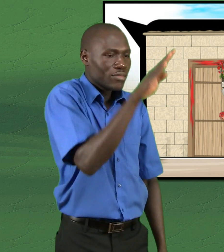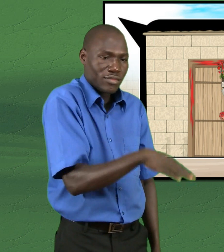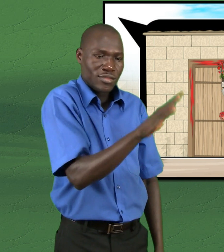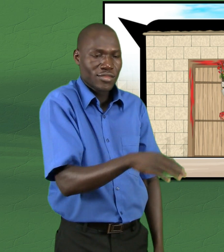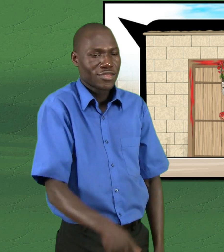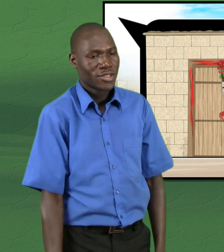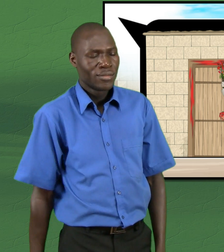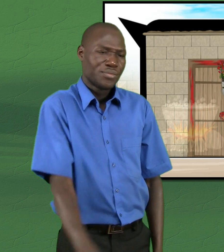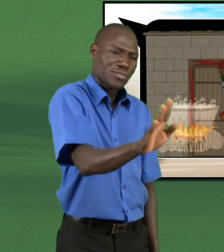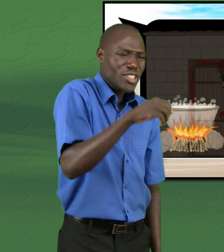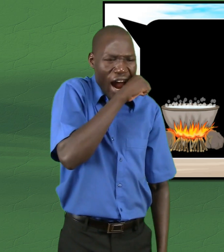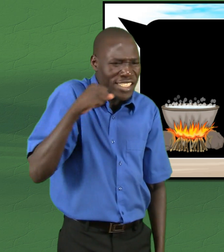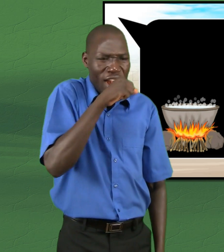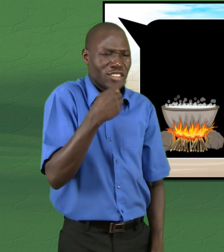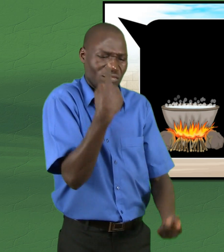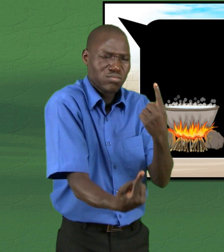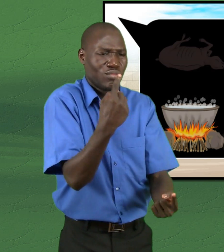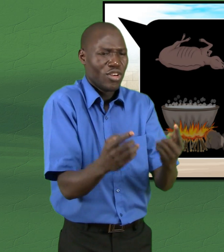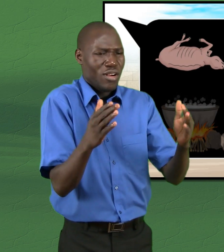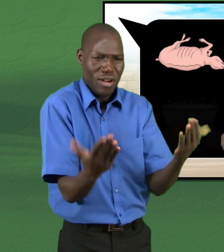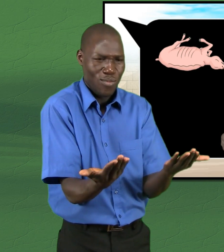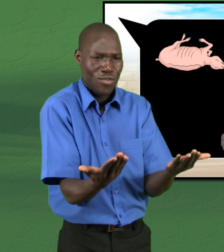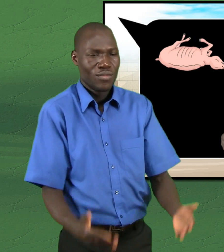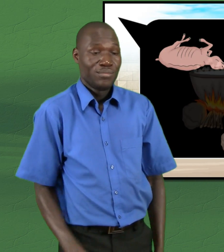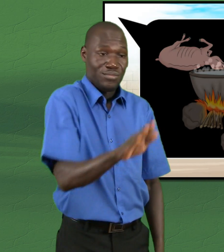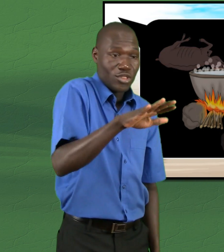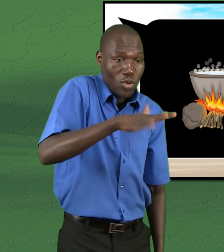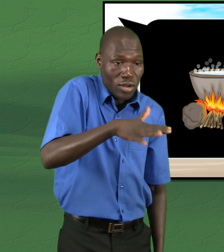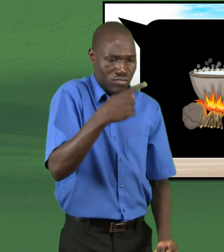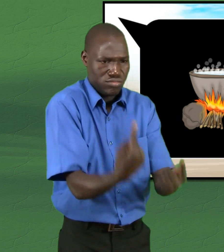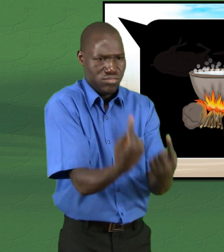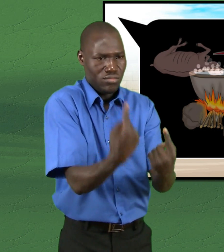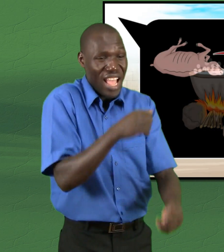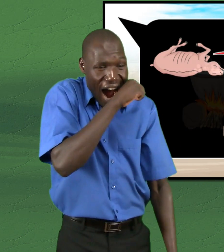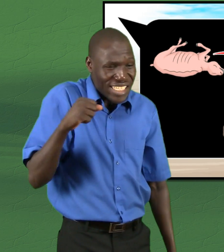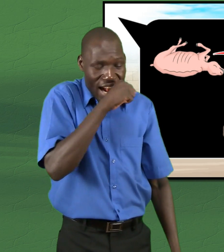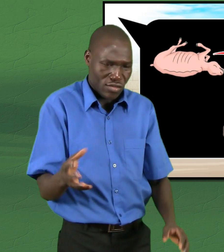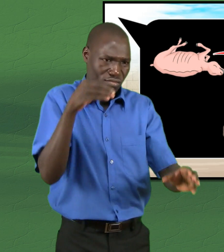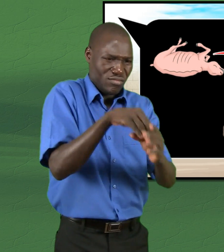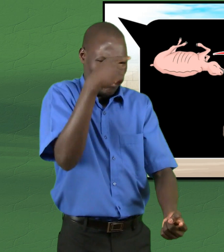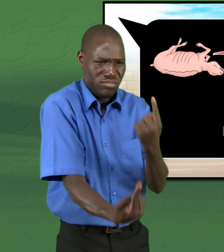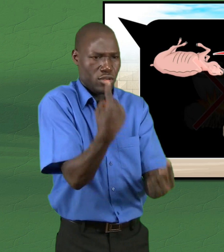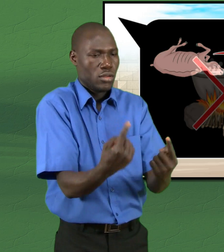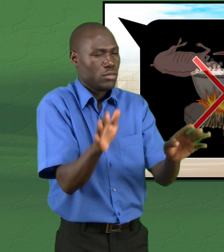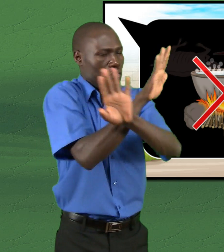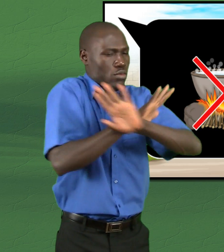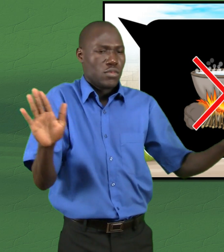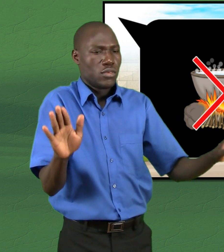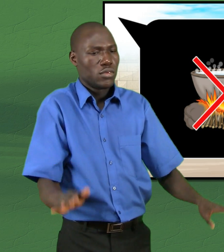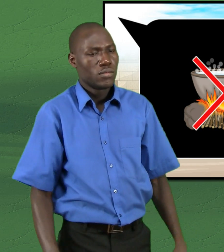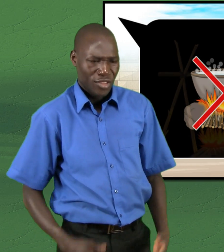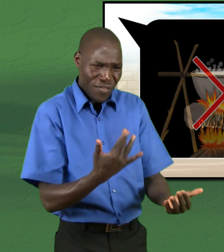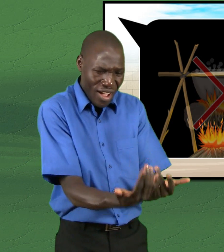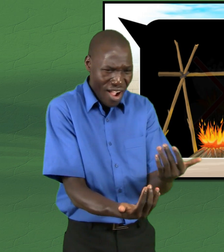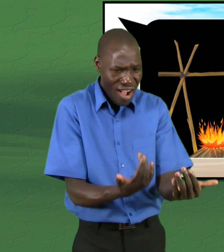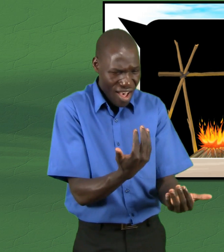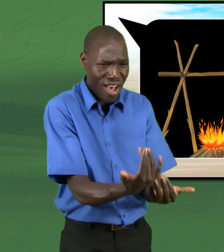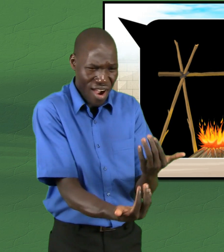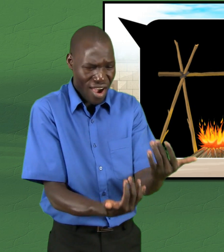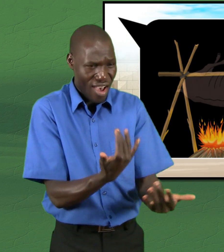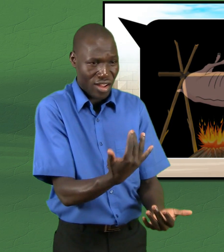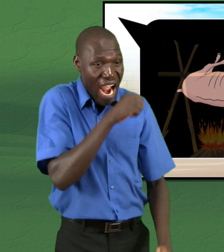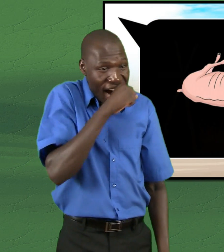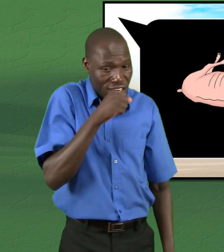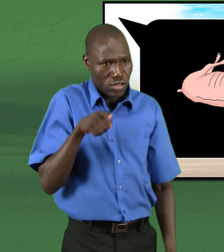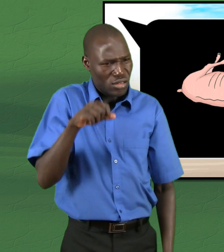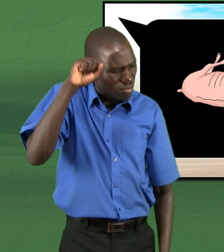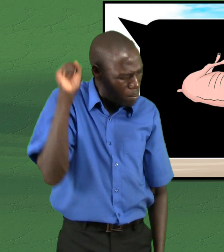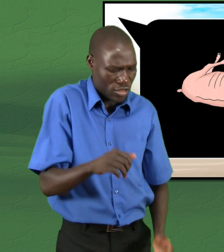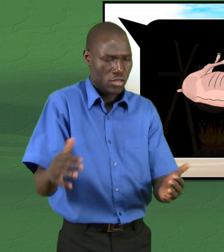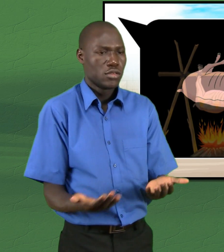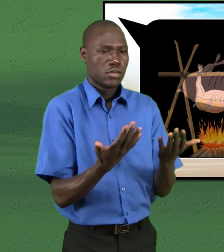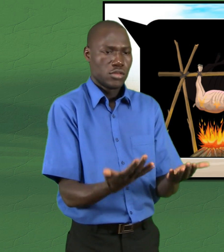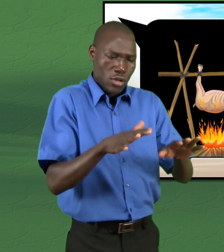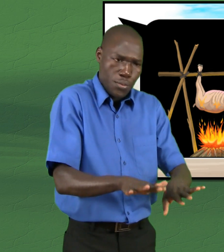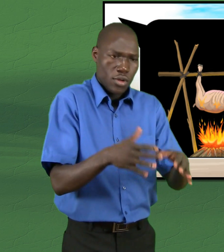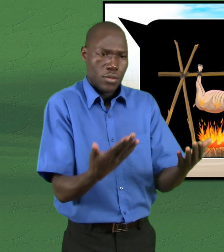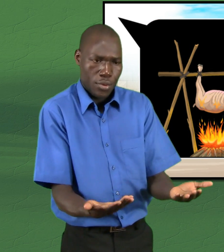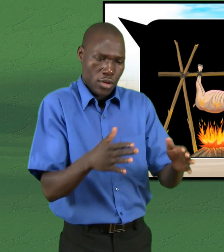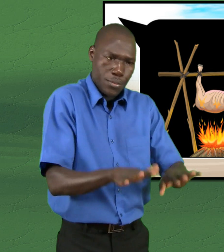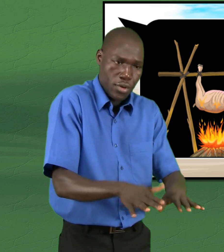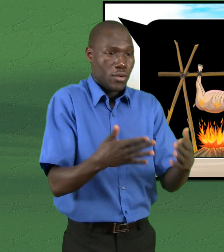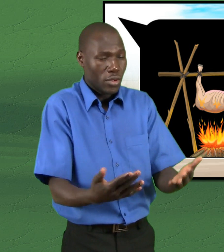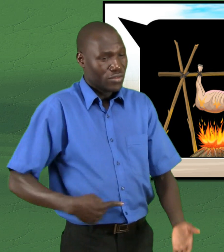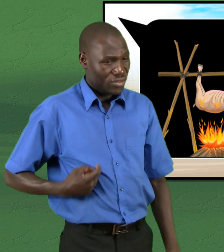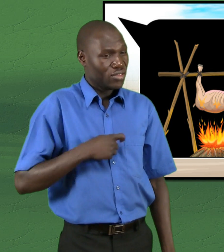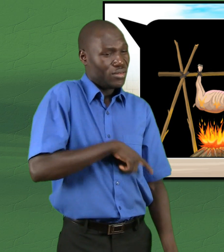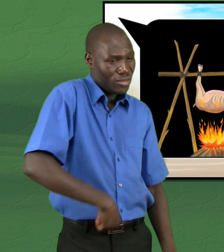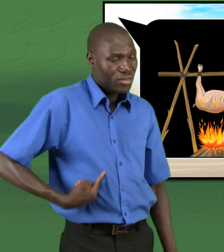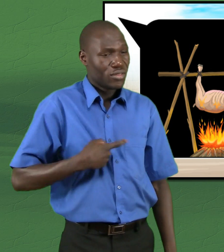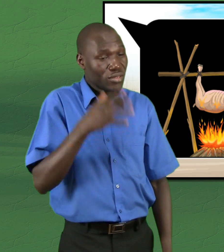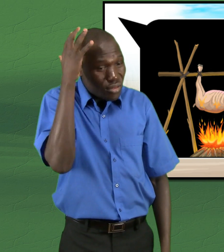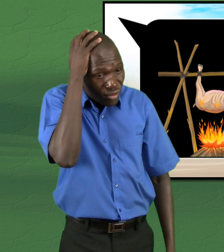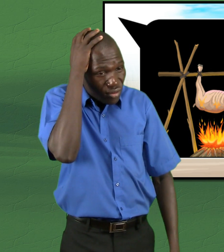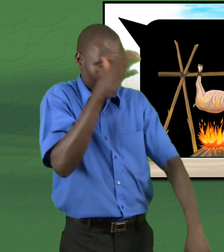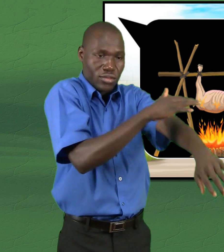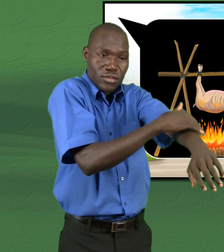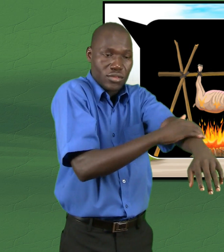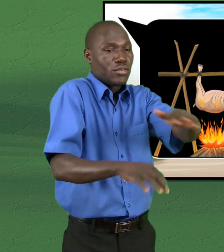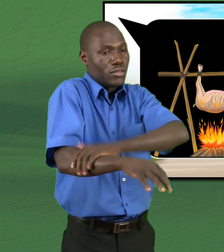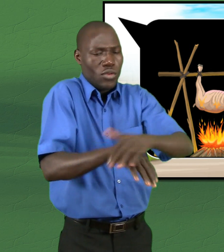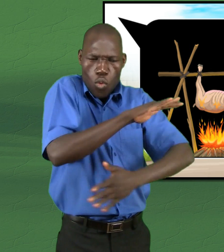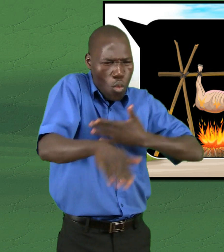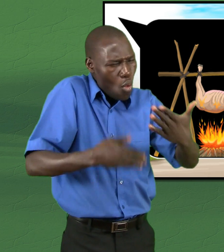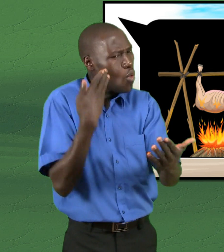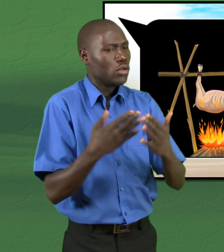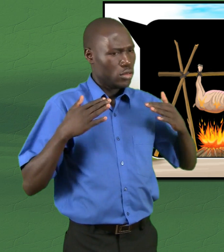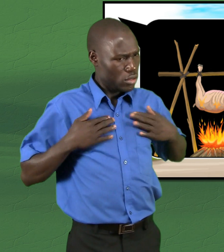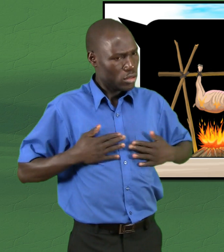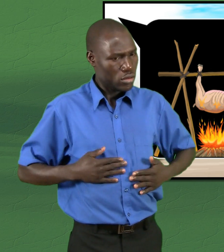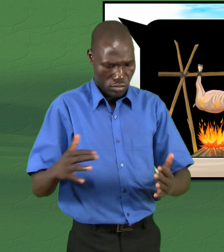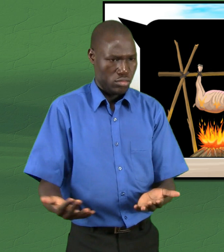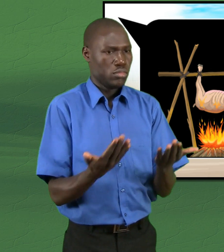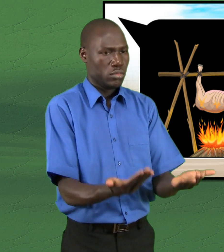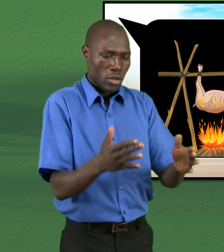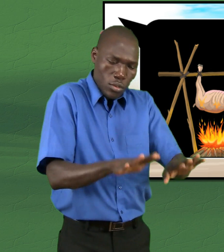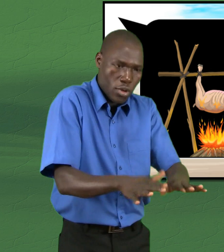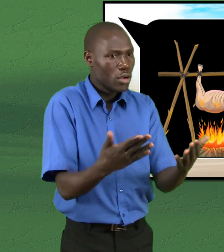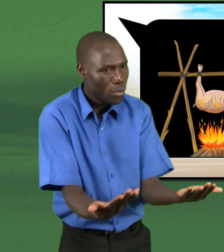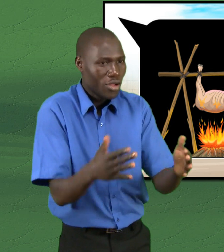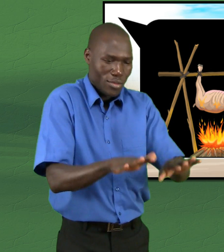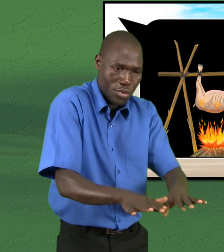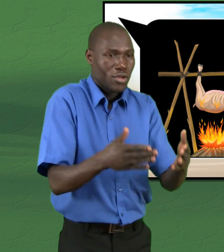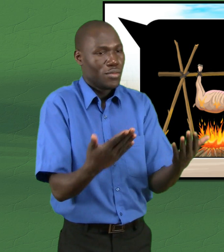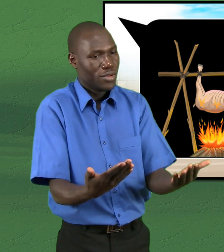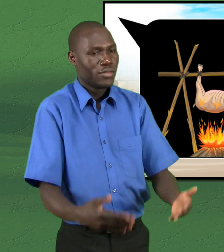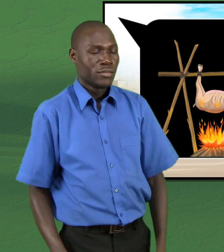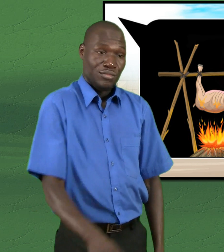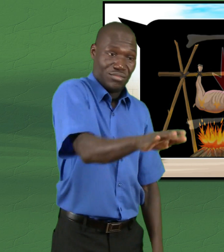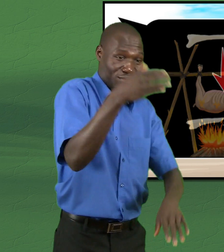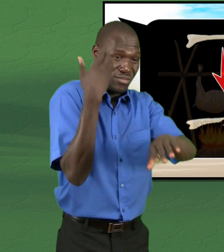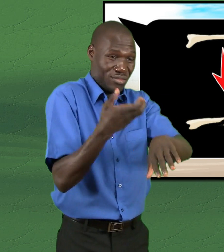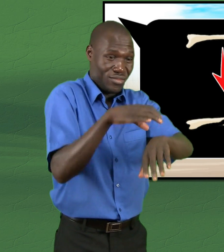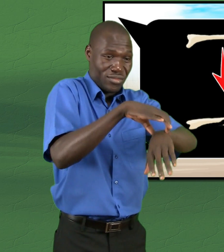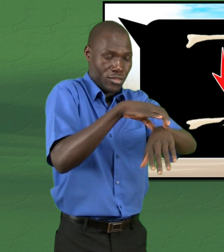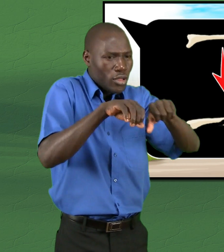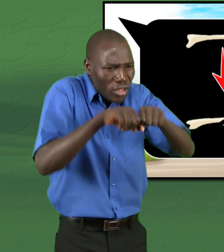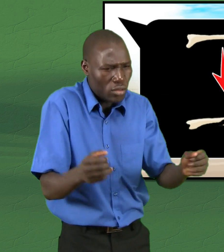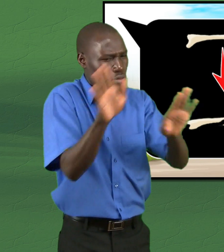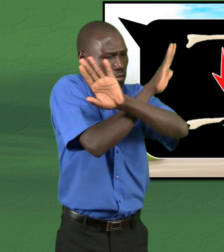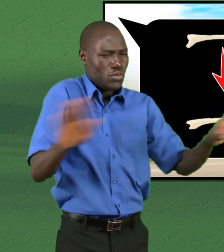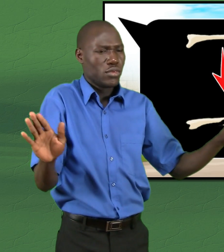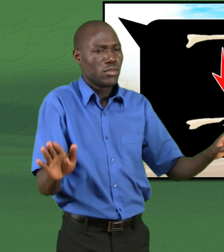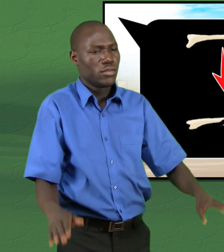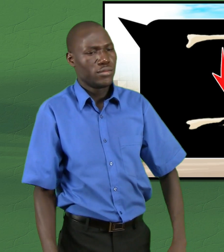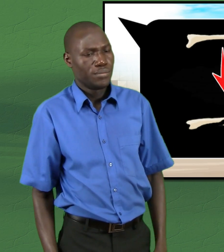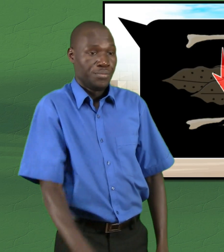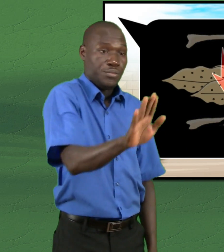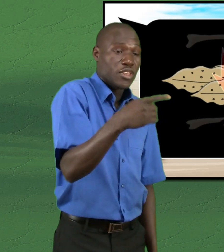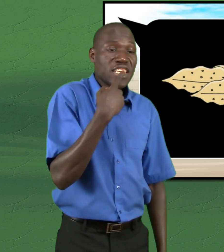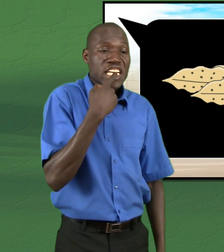Do not eat any of the meat raw or cooked in boiling water, but only roasted over the fire—its head and legs and inner parts.